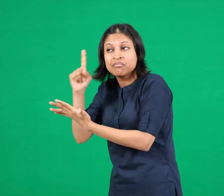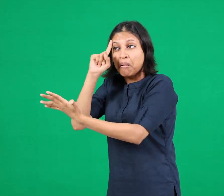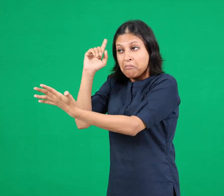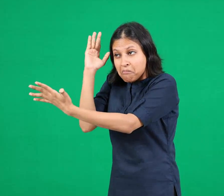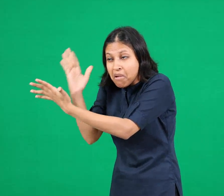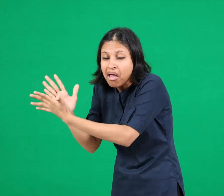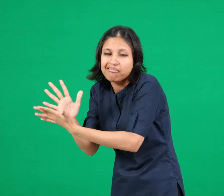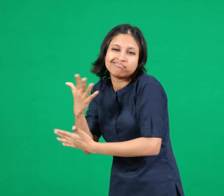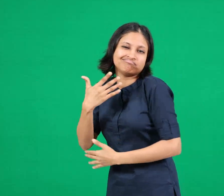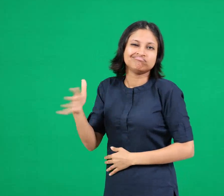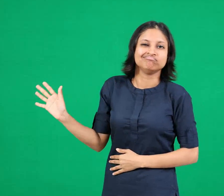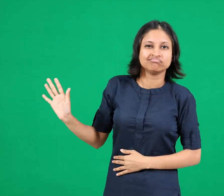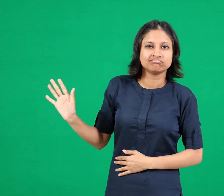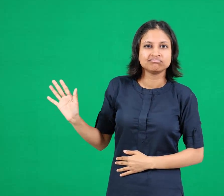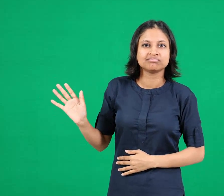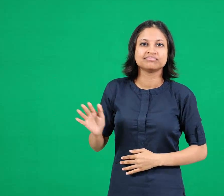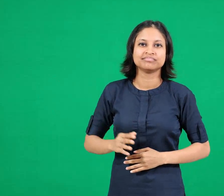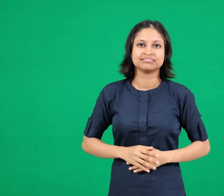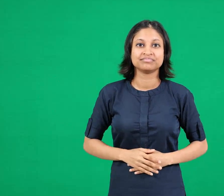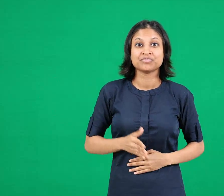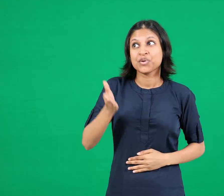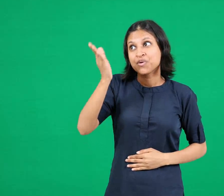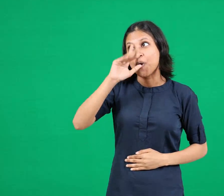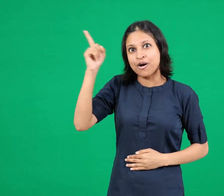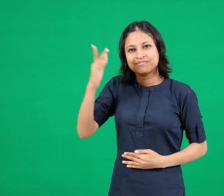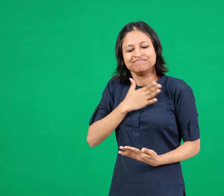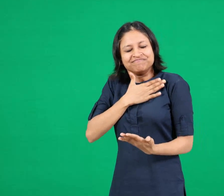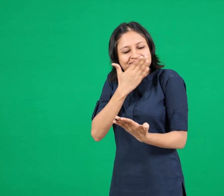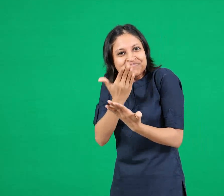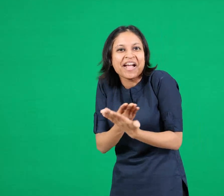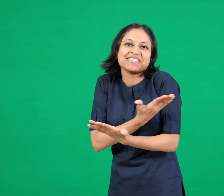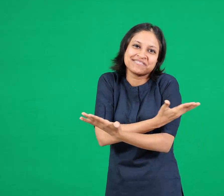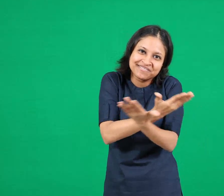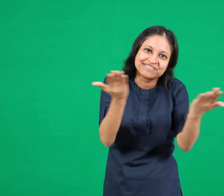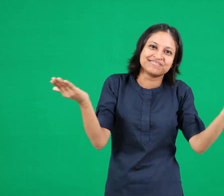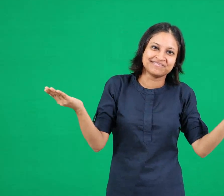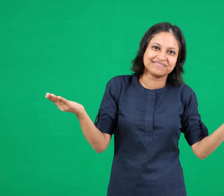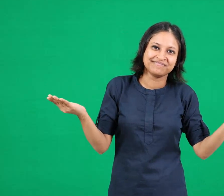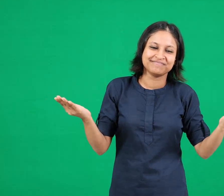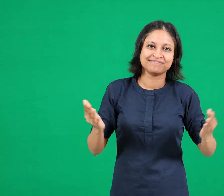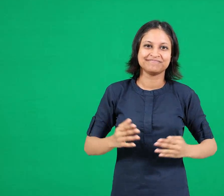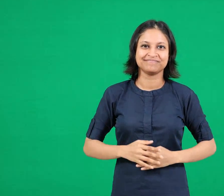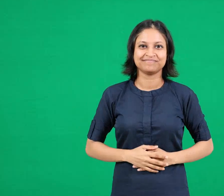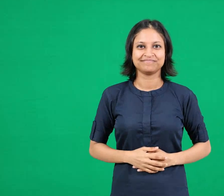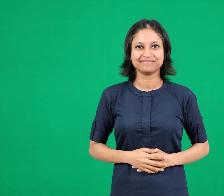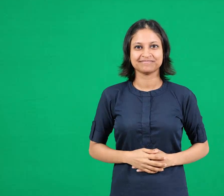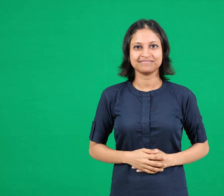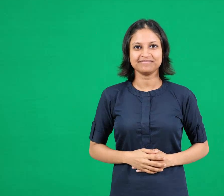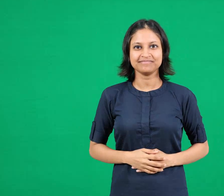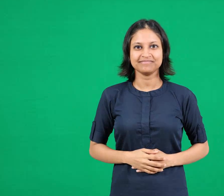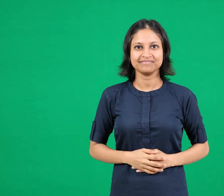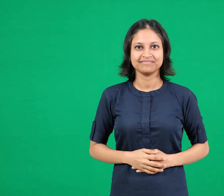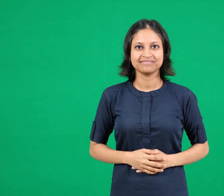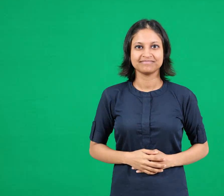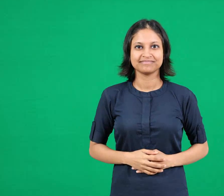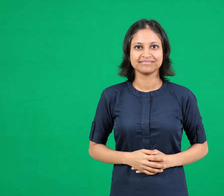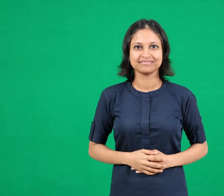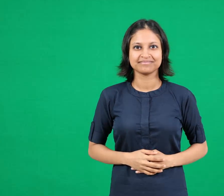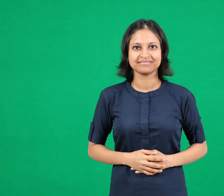Grace be with you all.